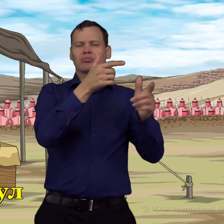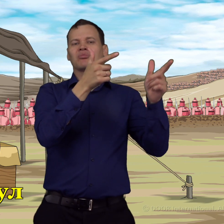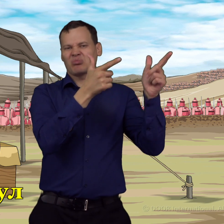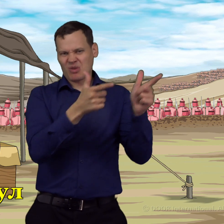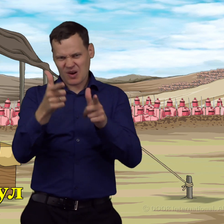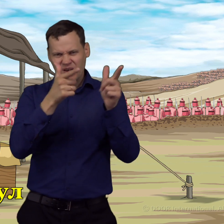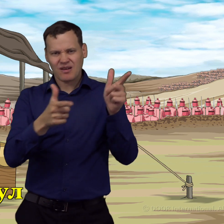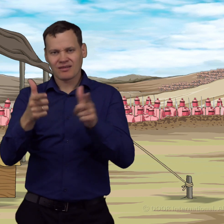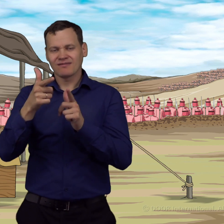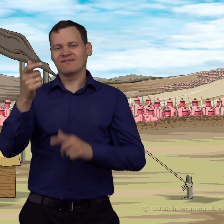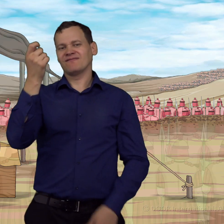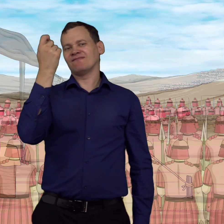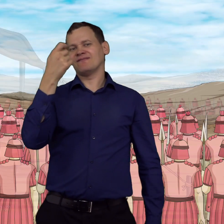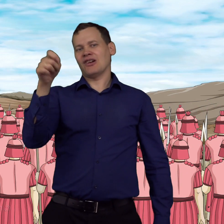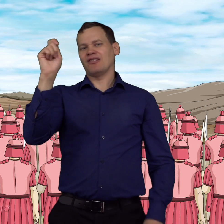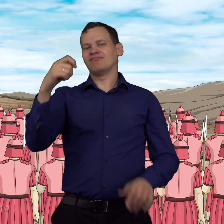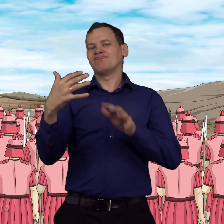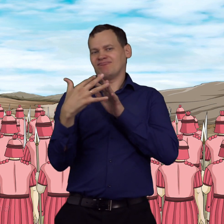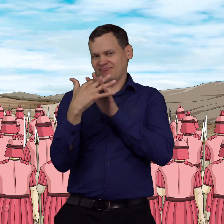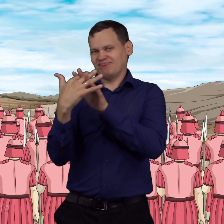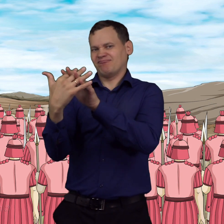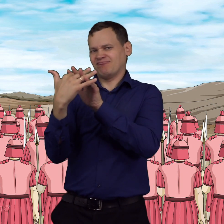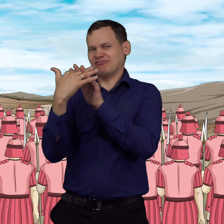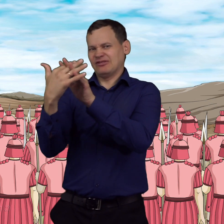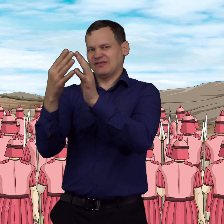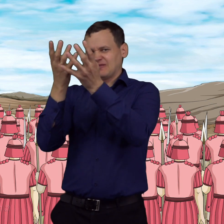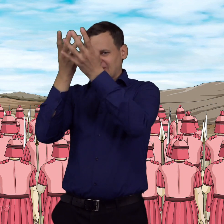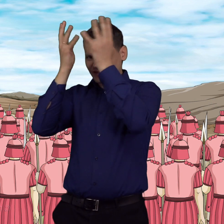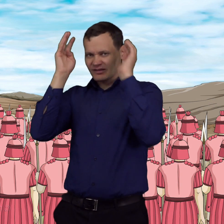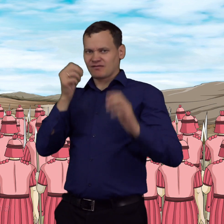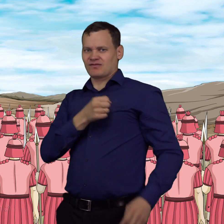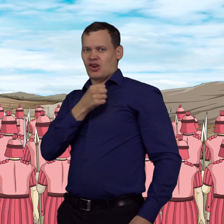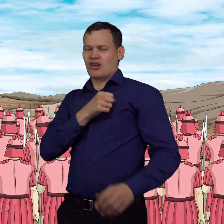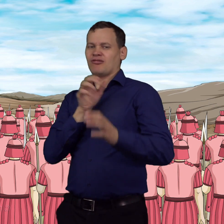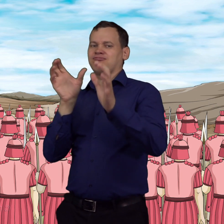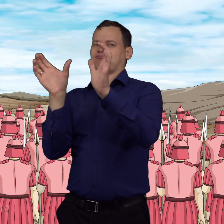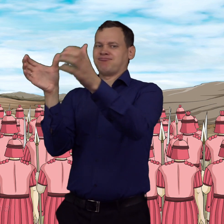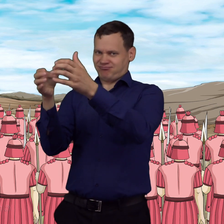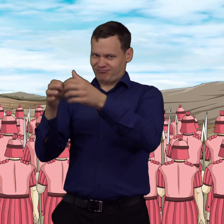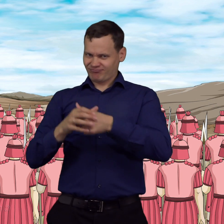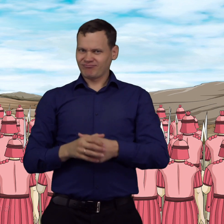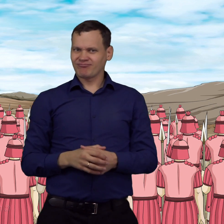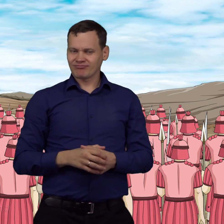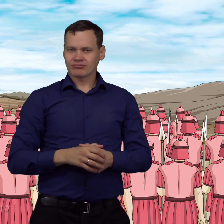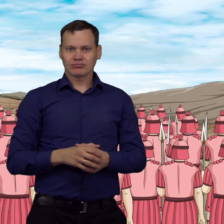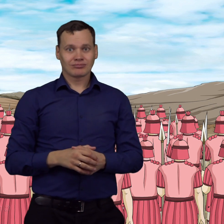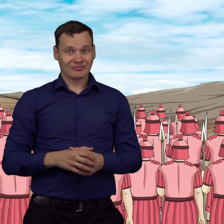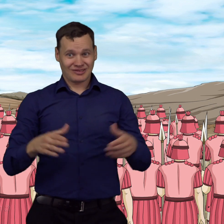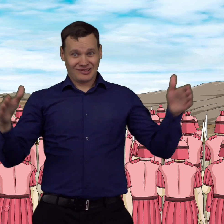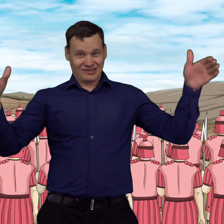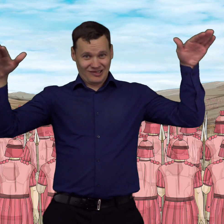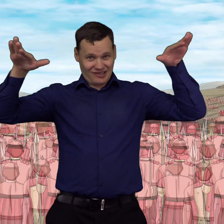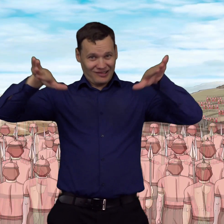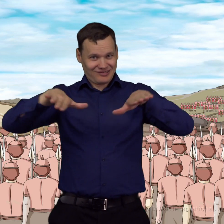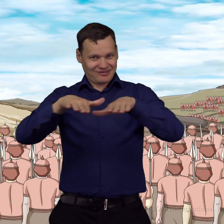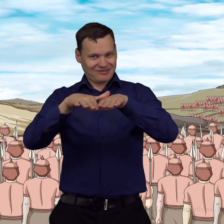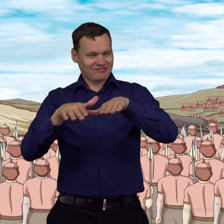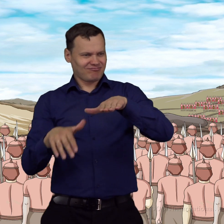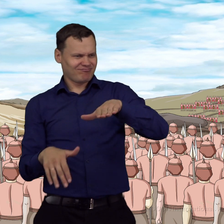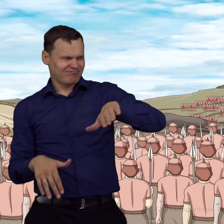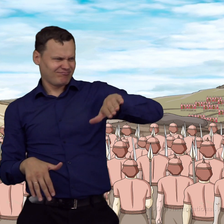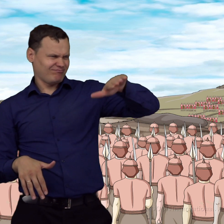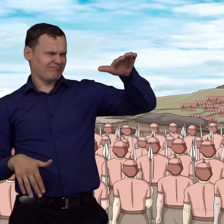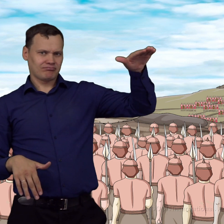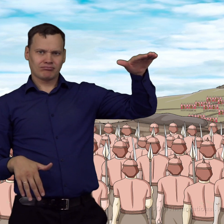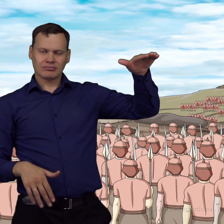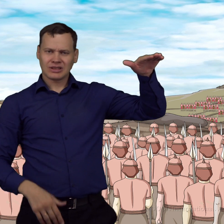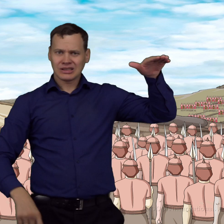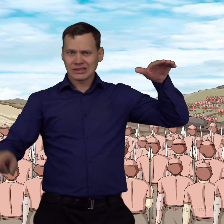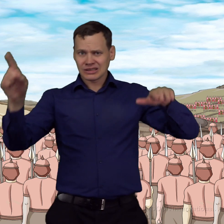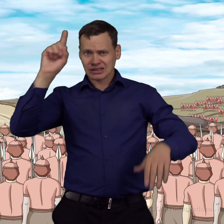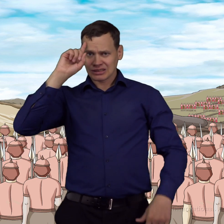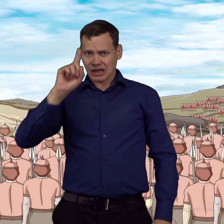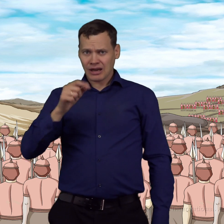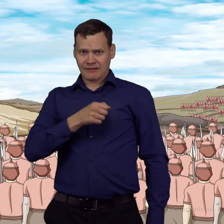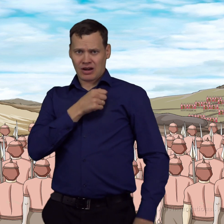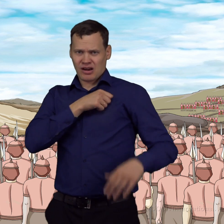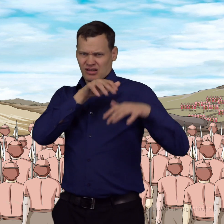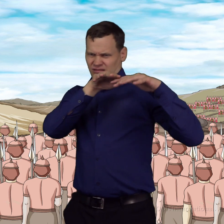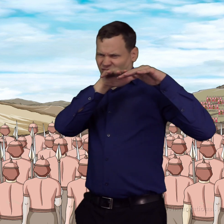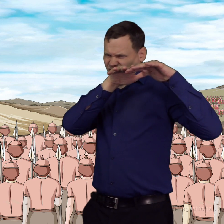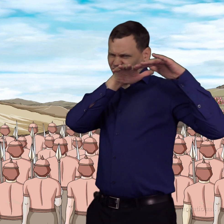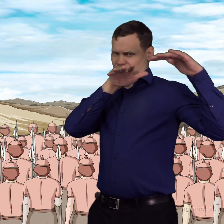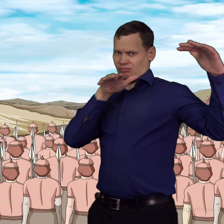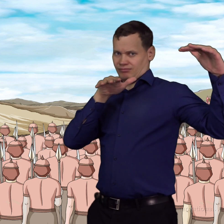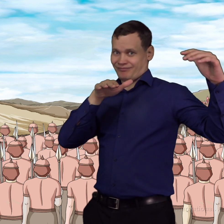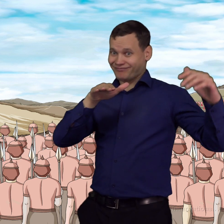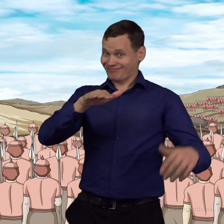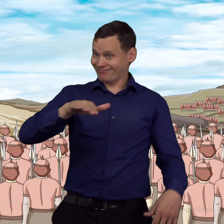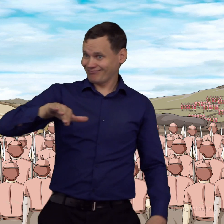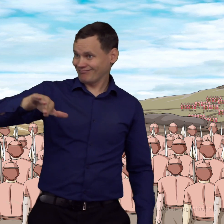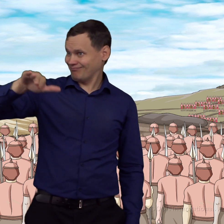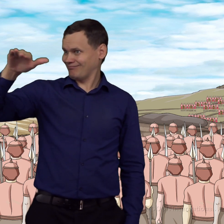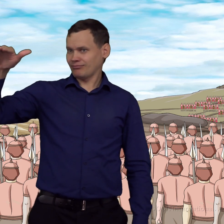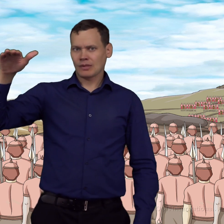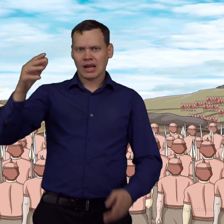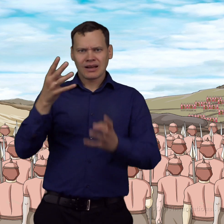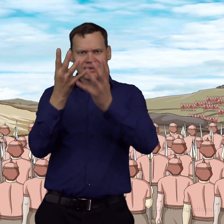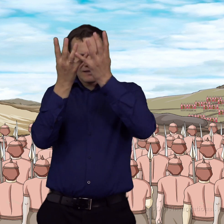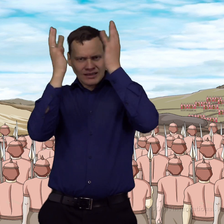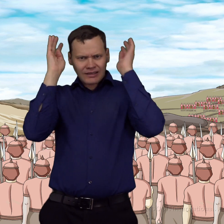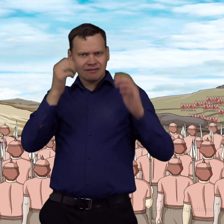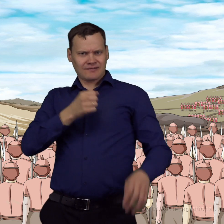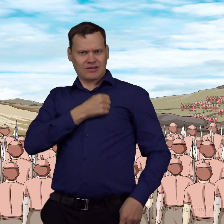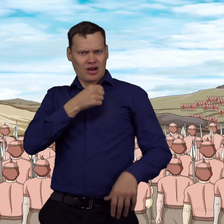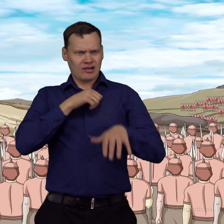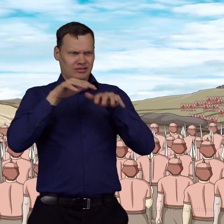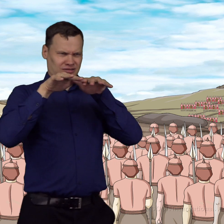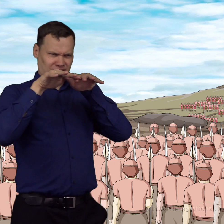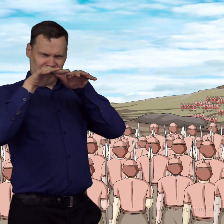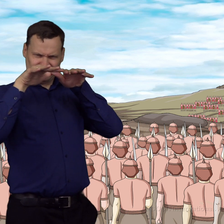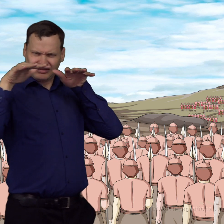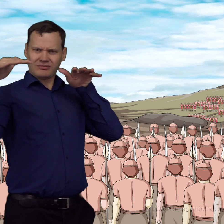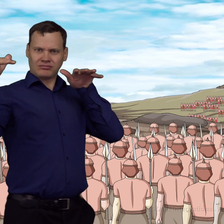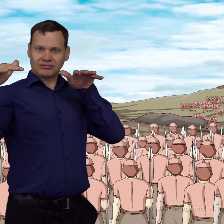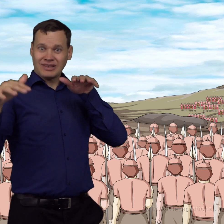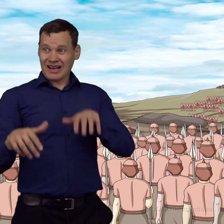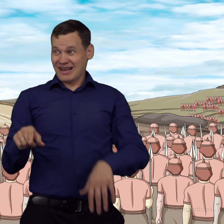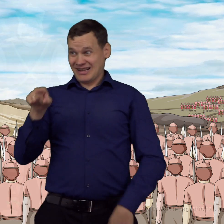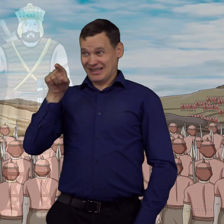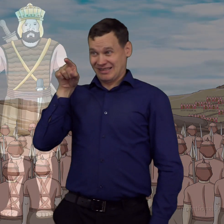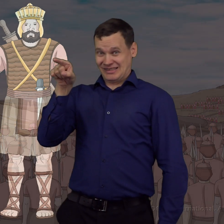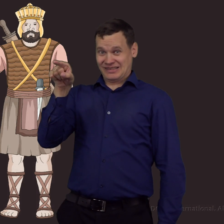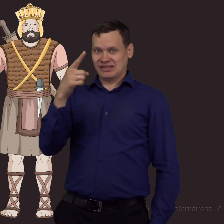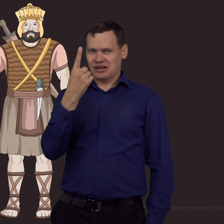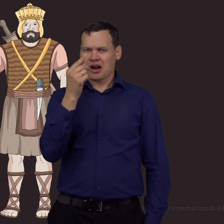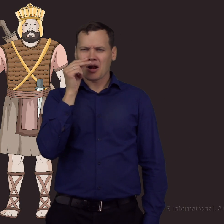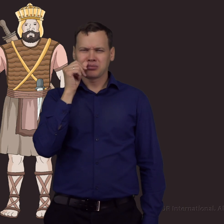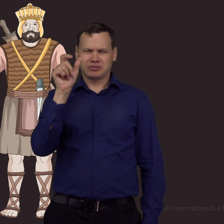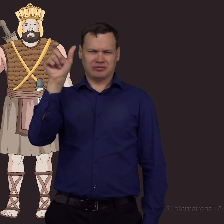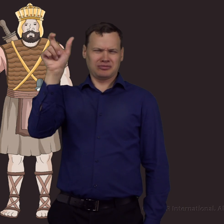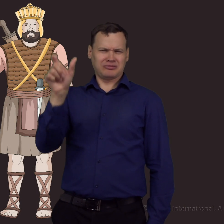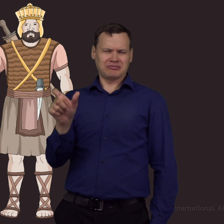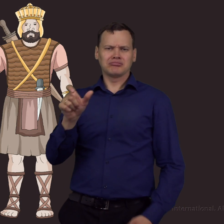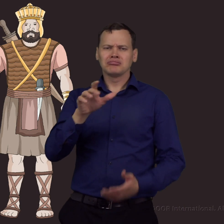The Philistines stood on one hill and the Israelites stood on another, with the valley between them.